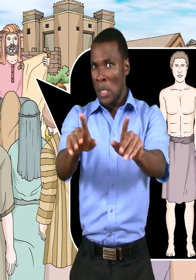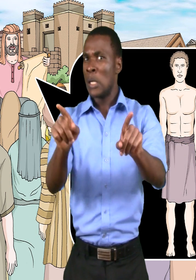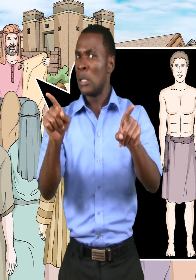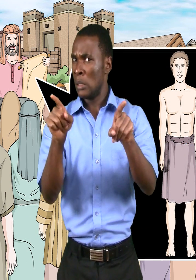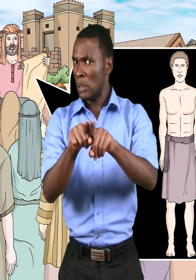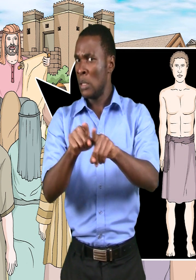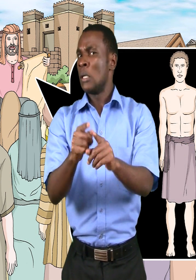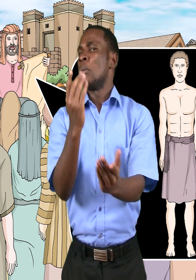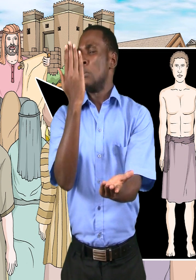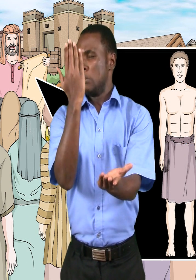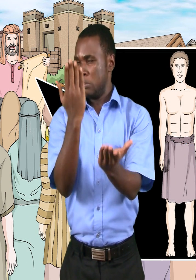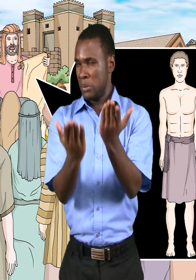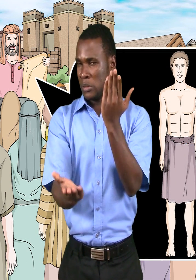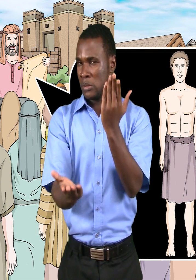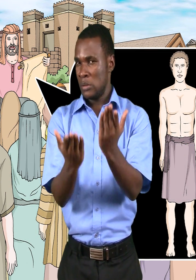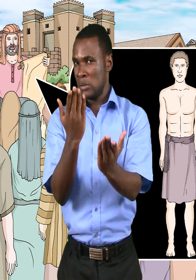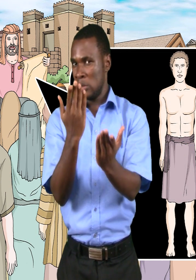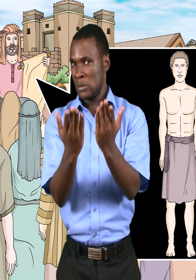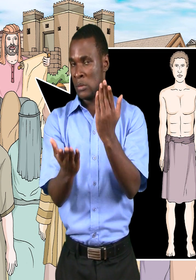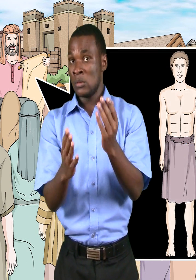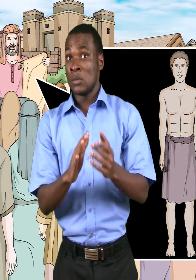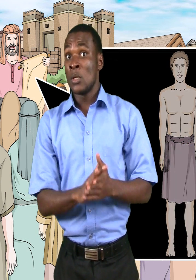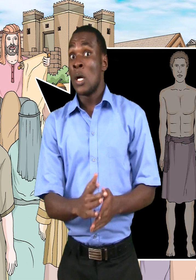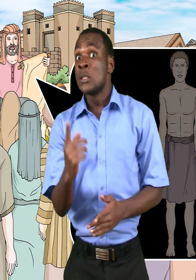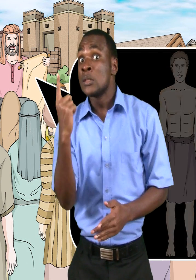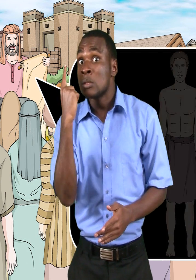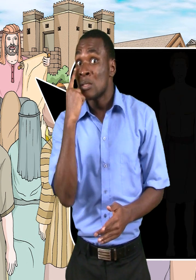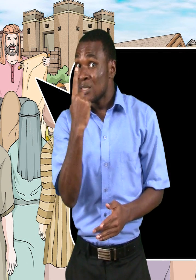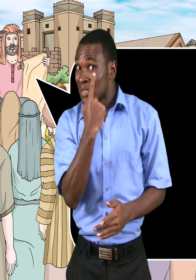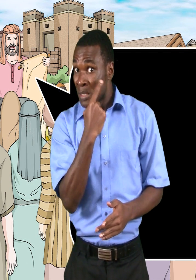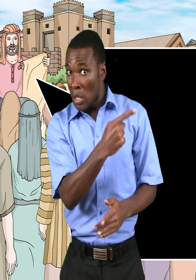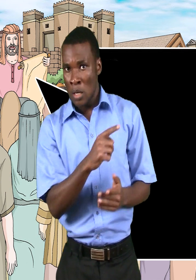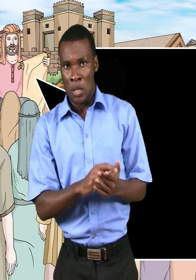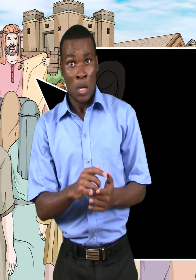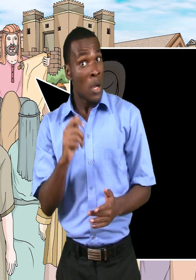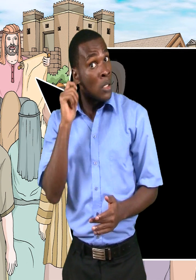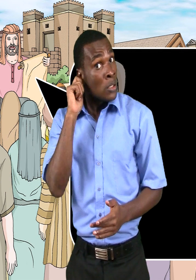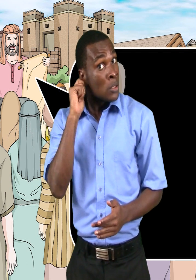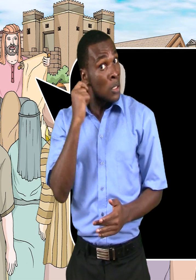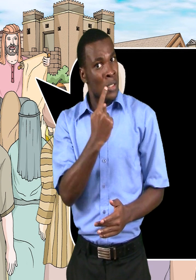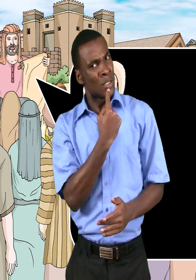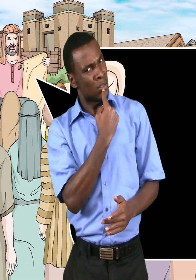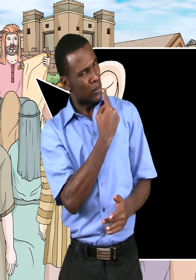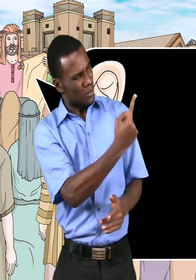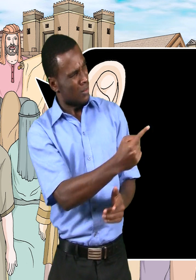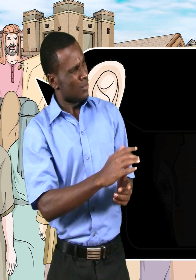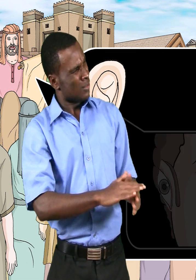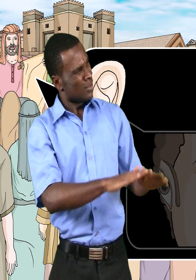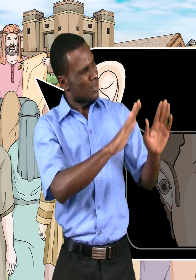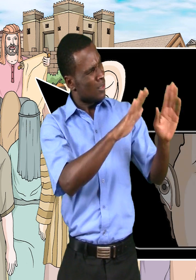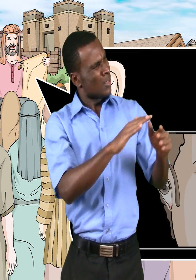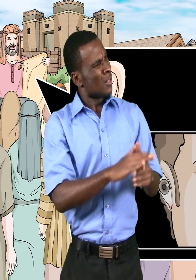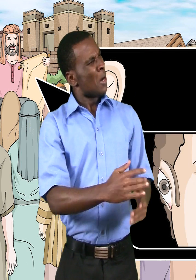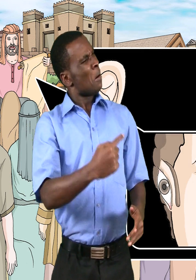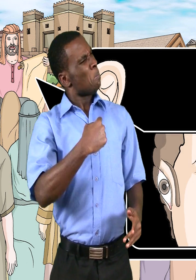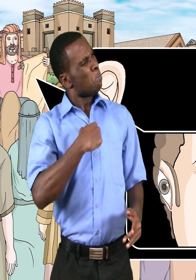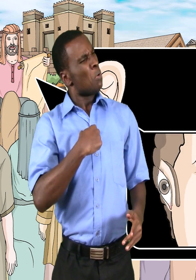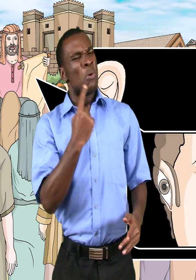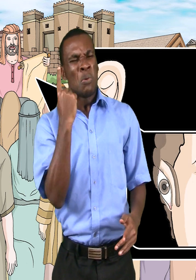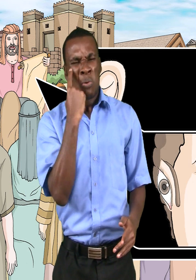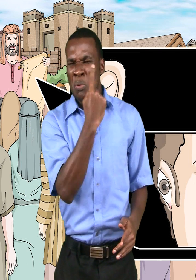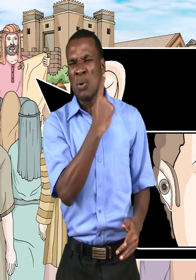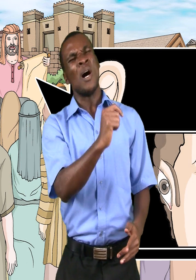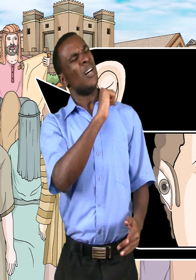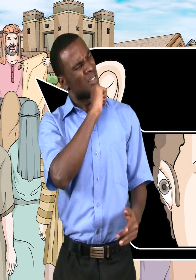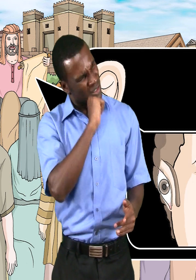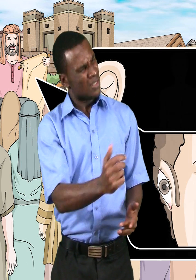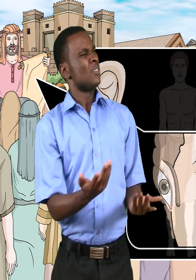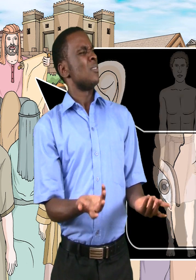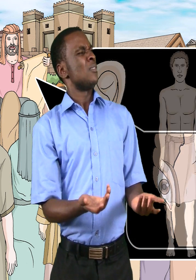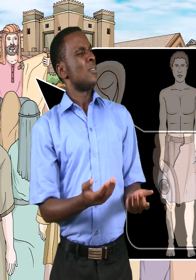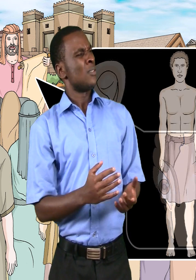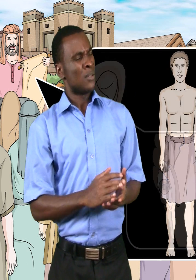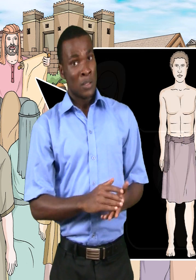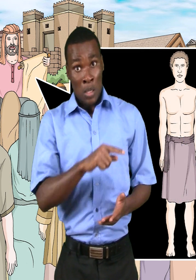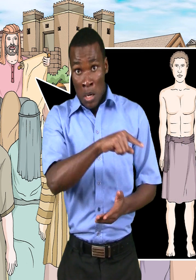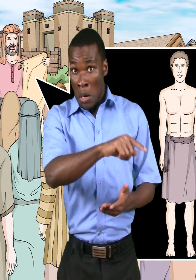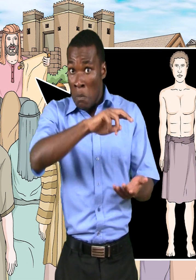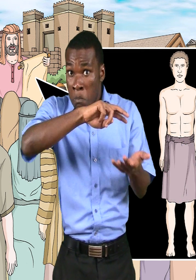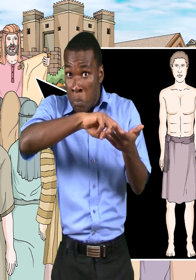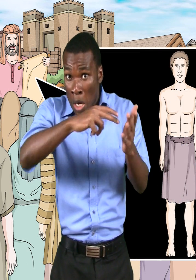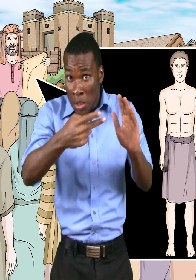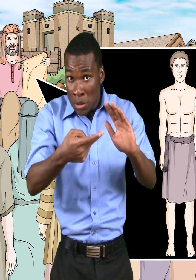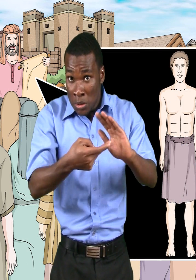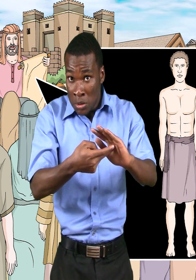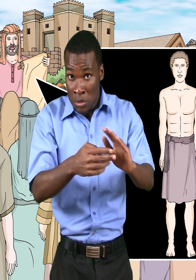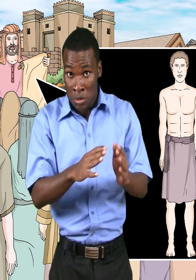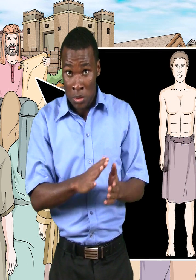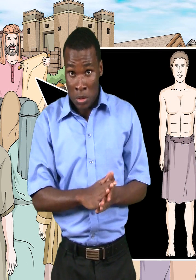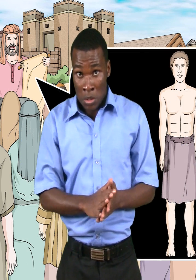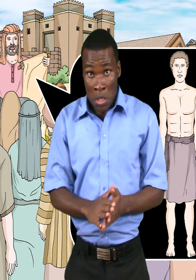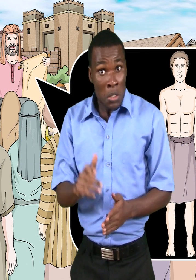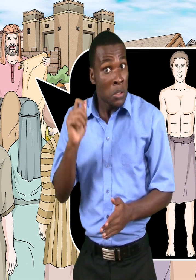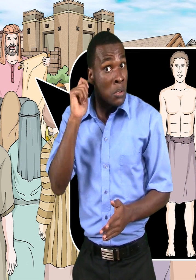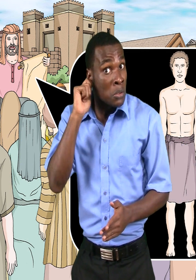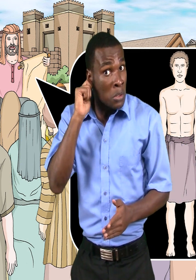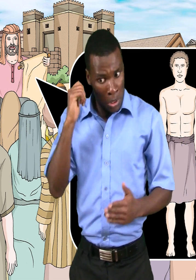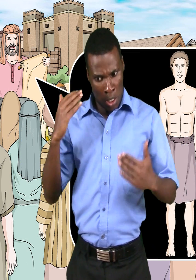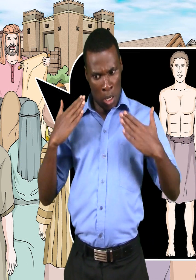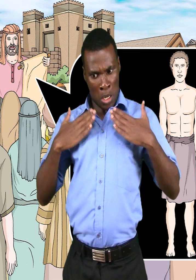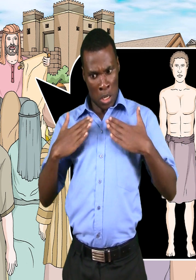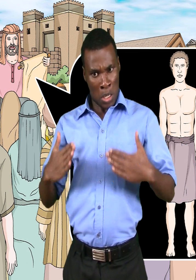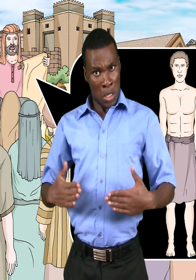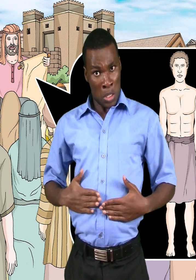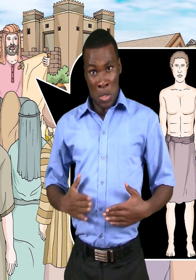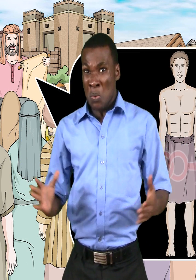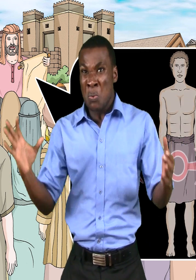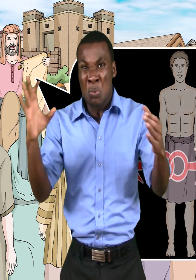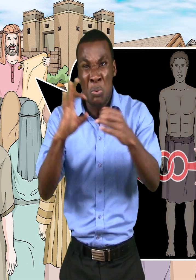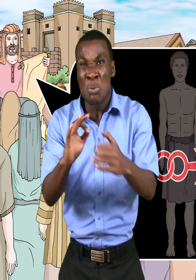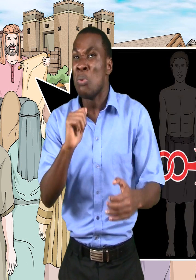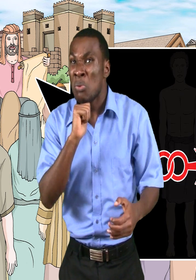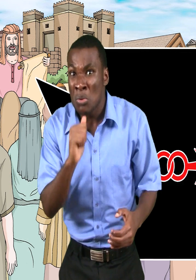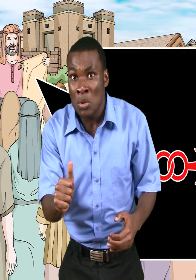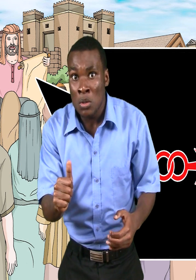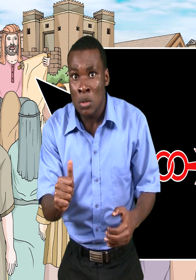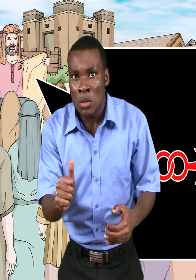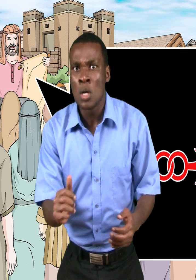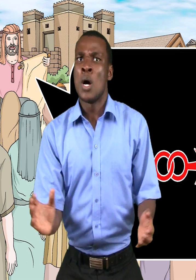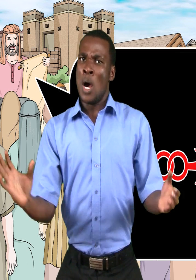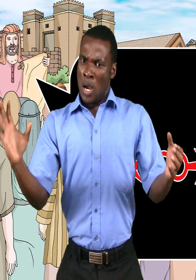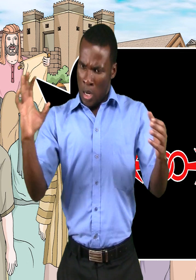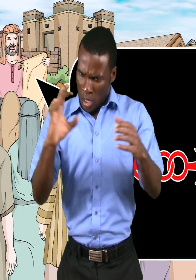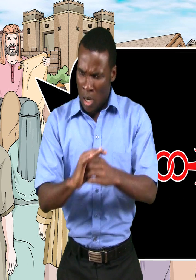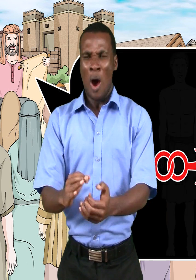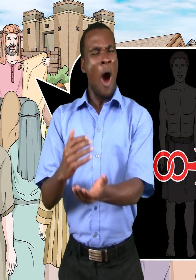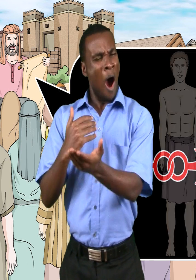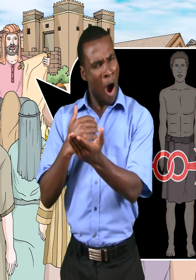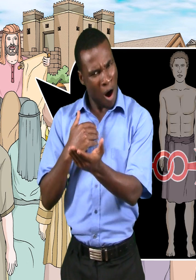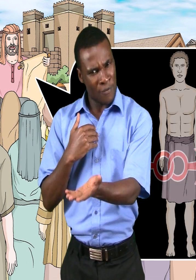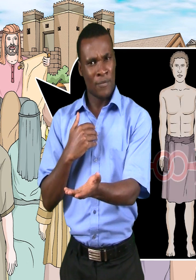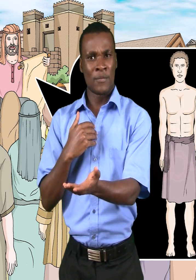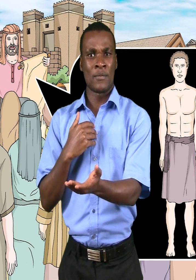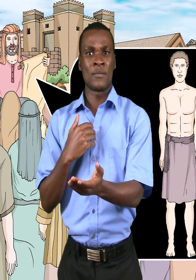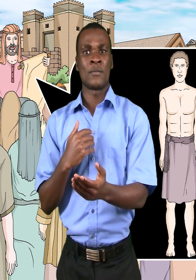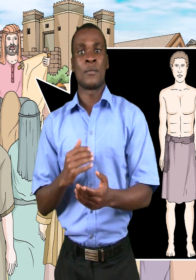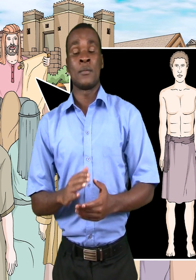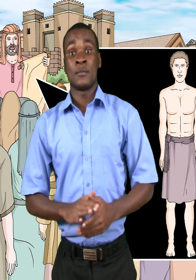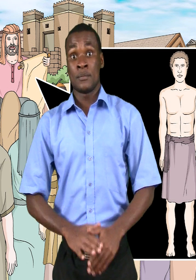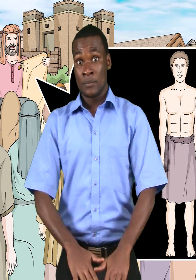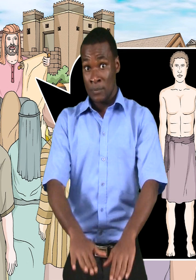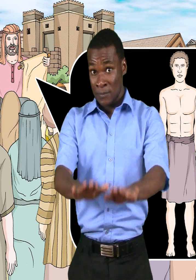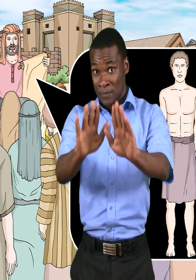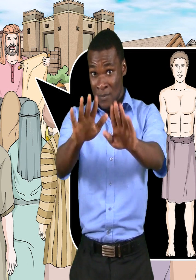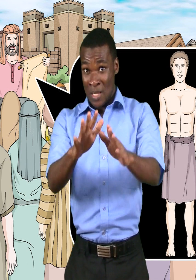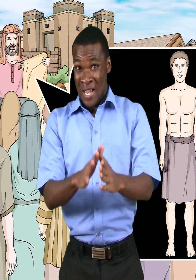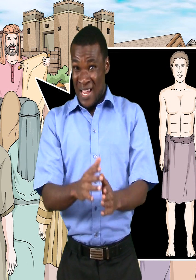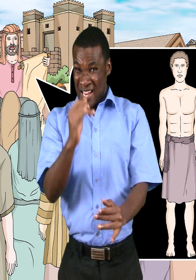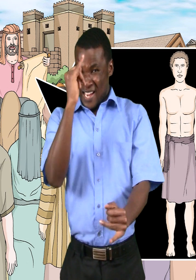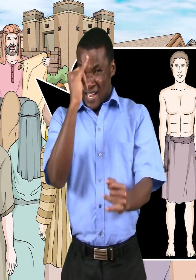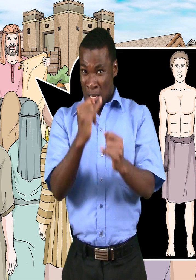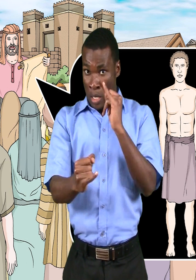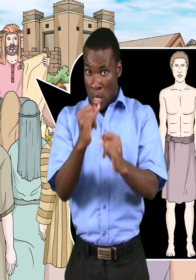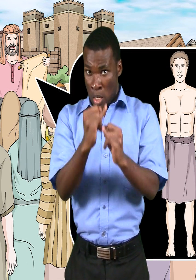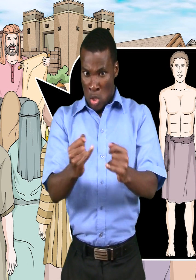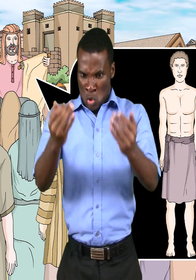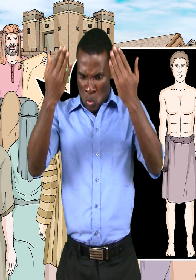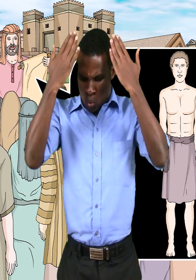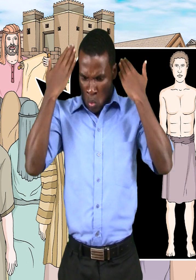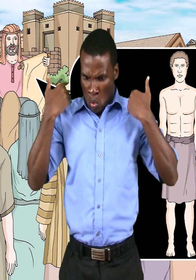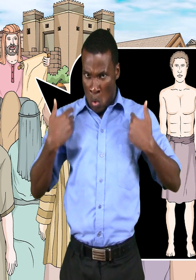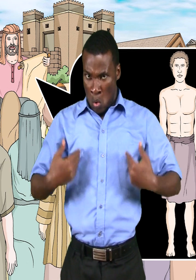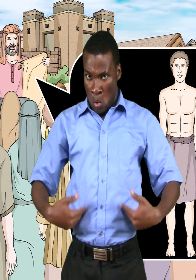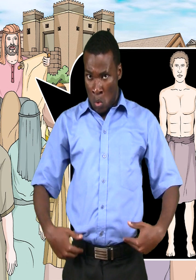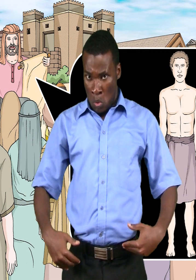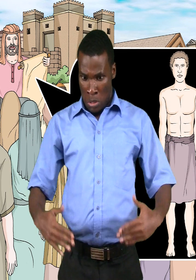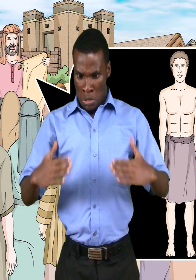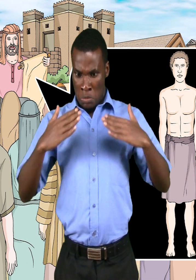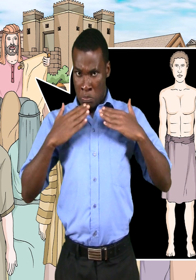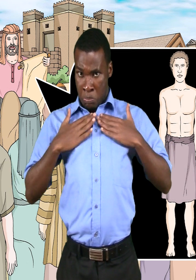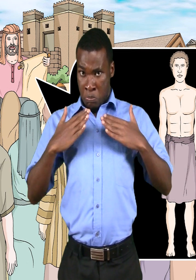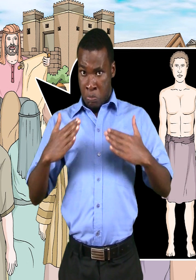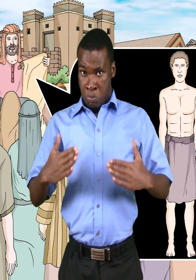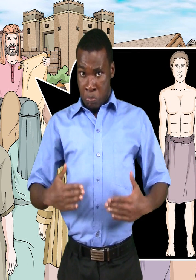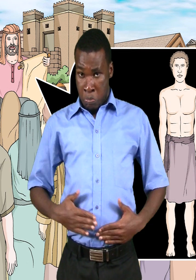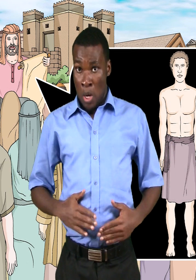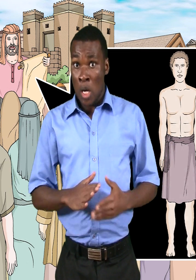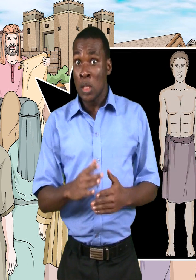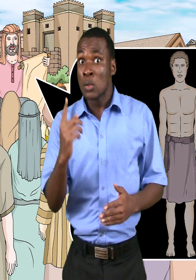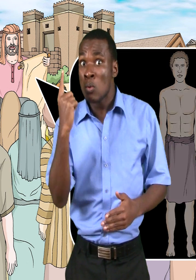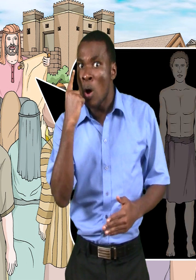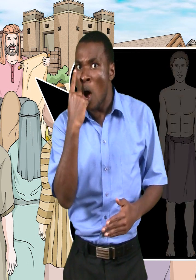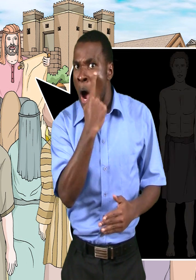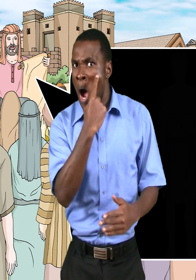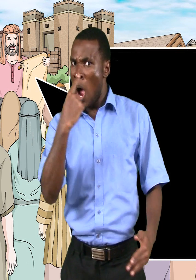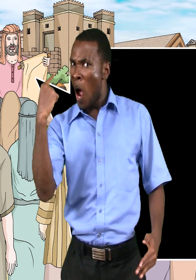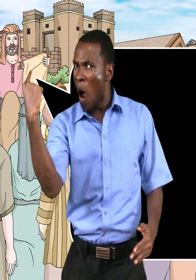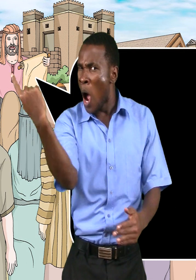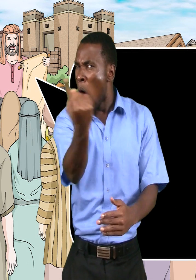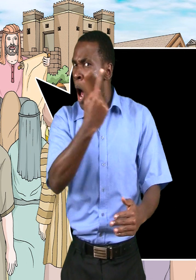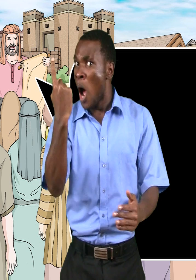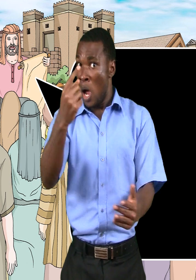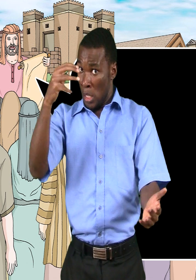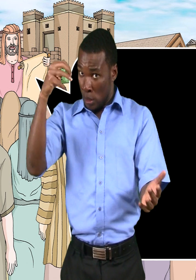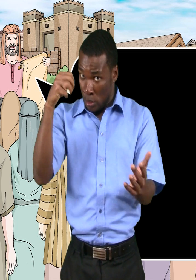And if the ear should say, “Because I am not an eye, I do not belong to the body,” that would not make it any less a part of the body.